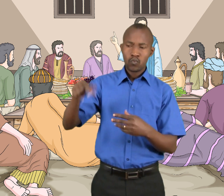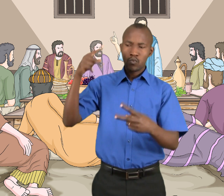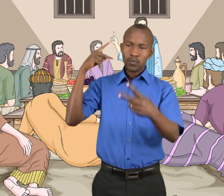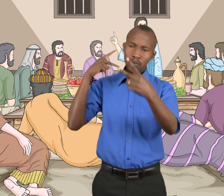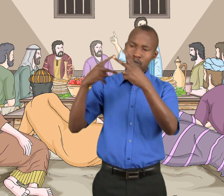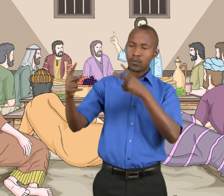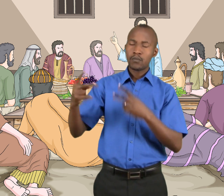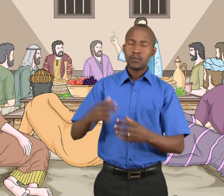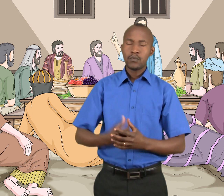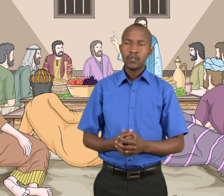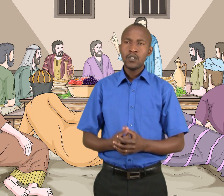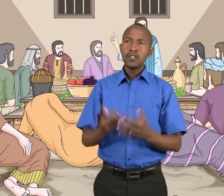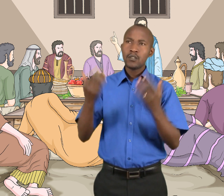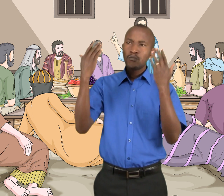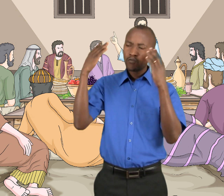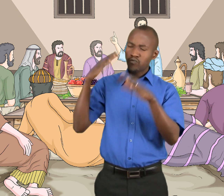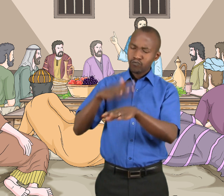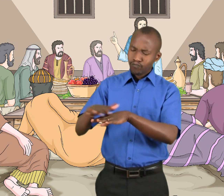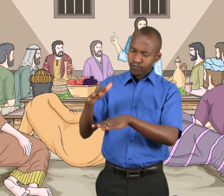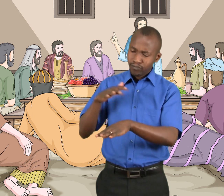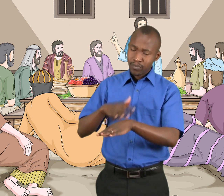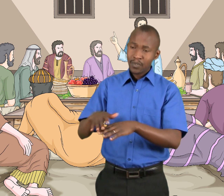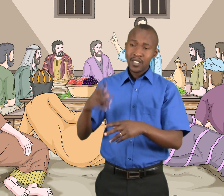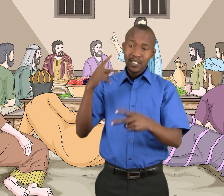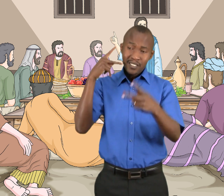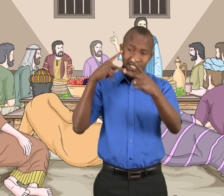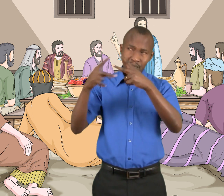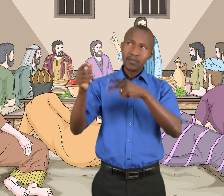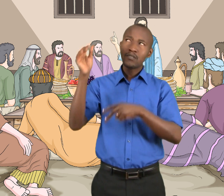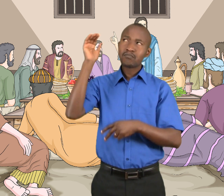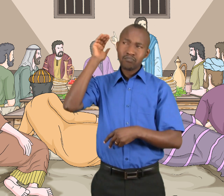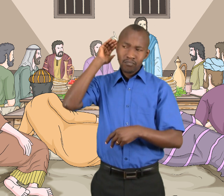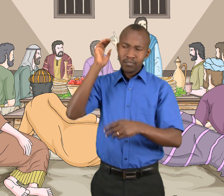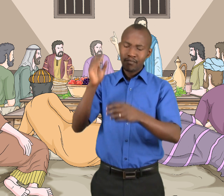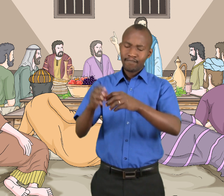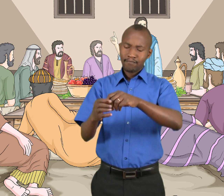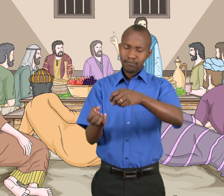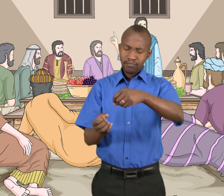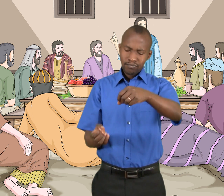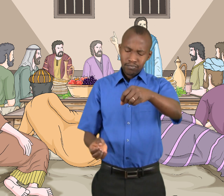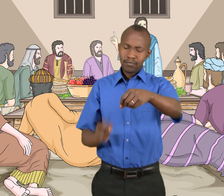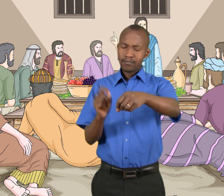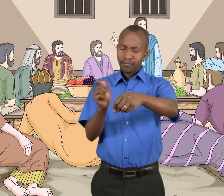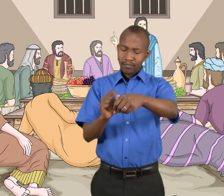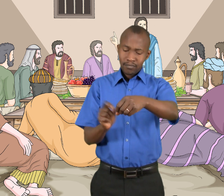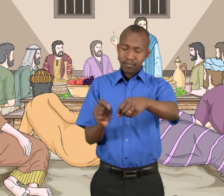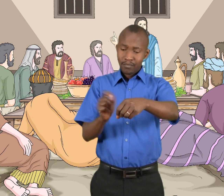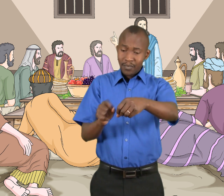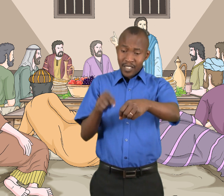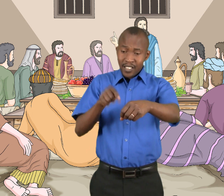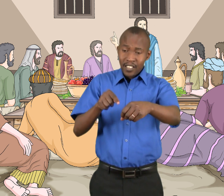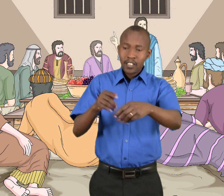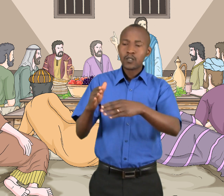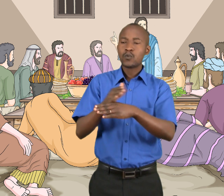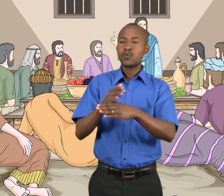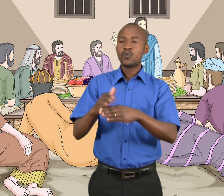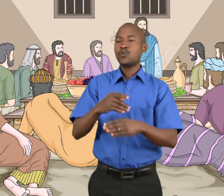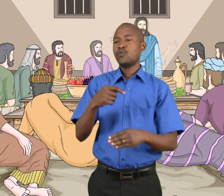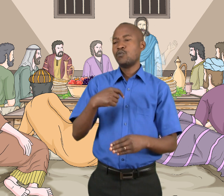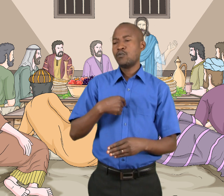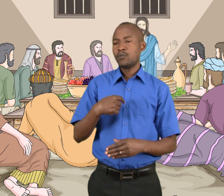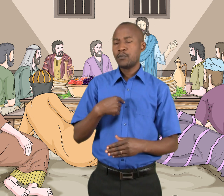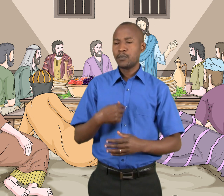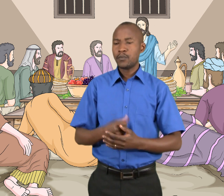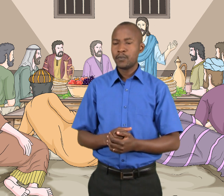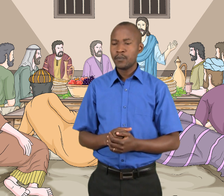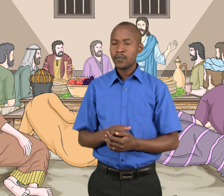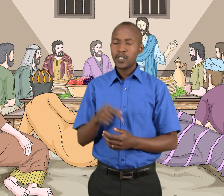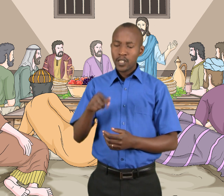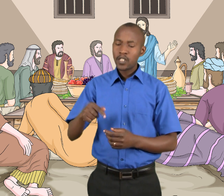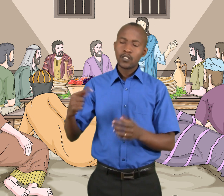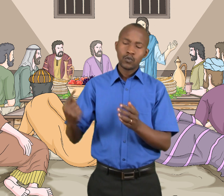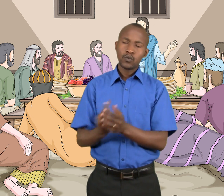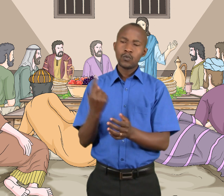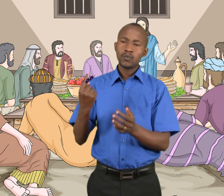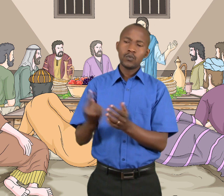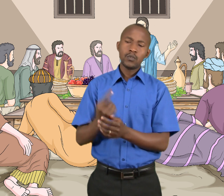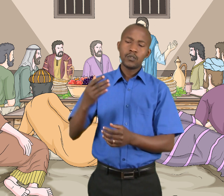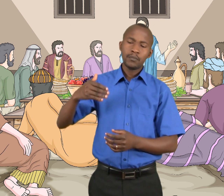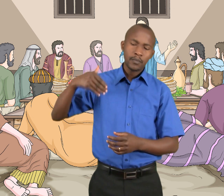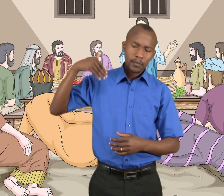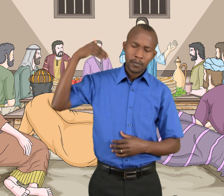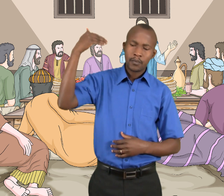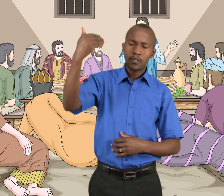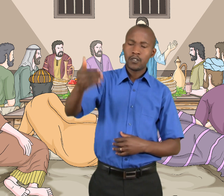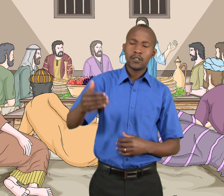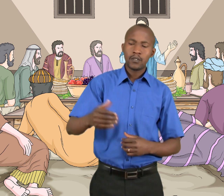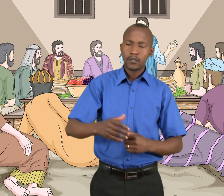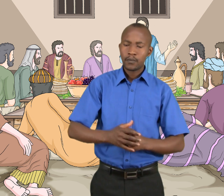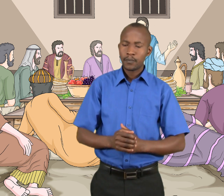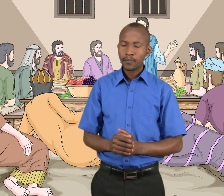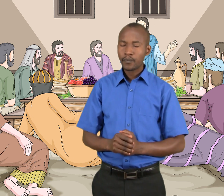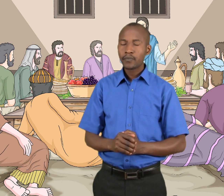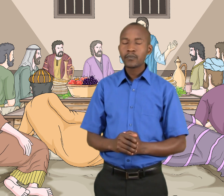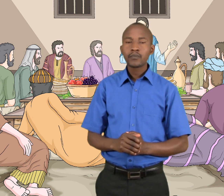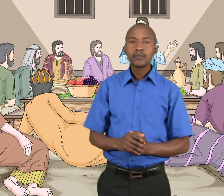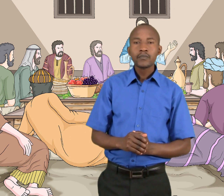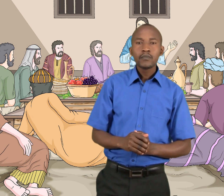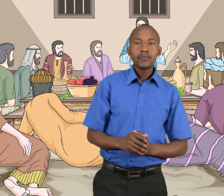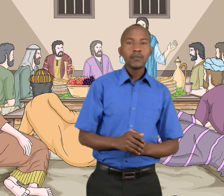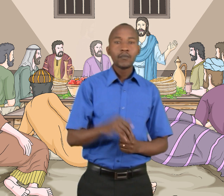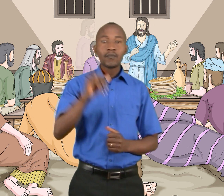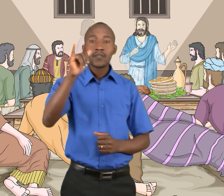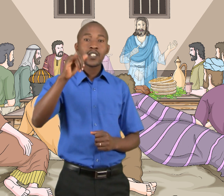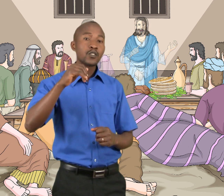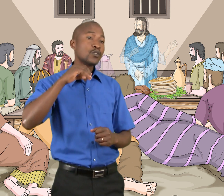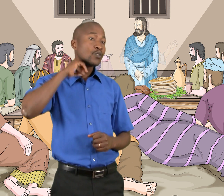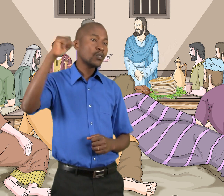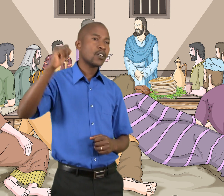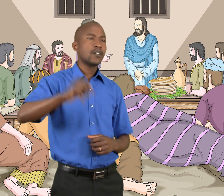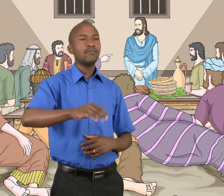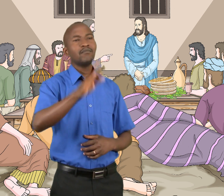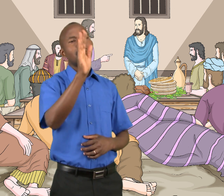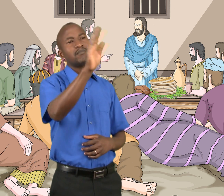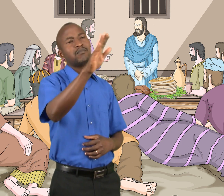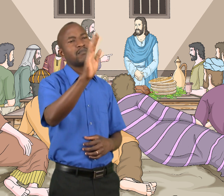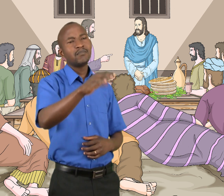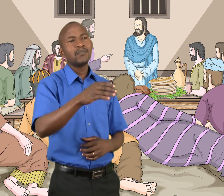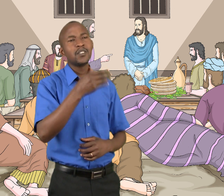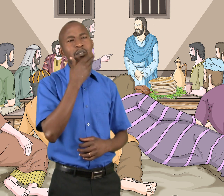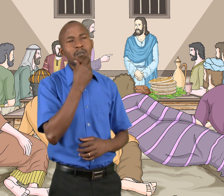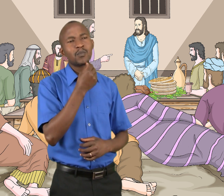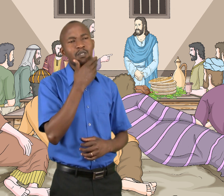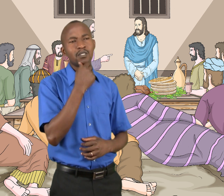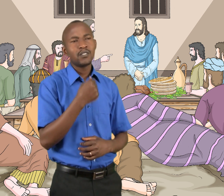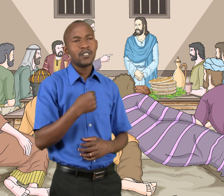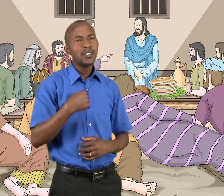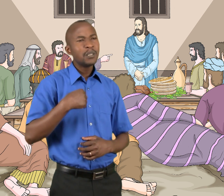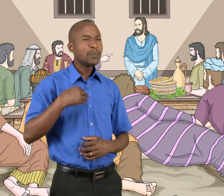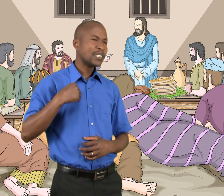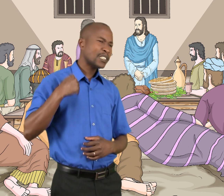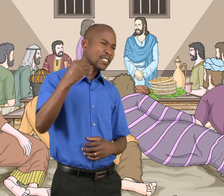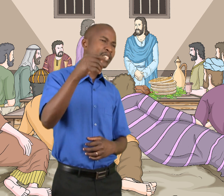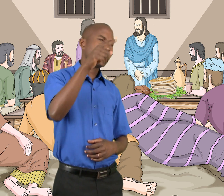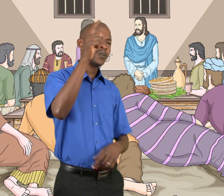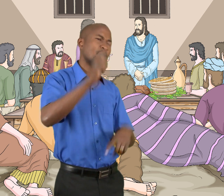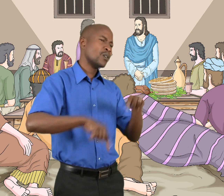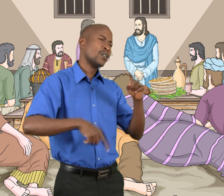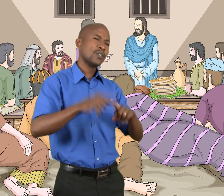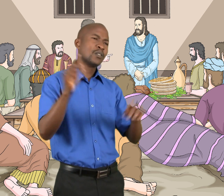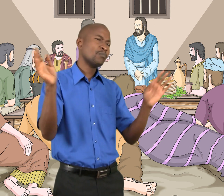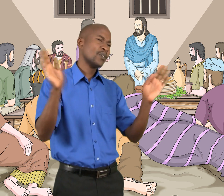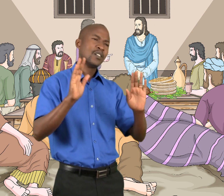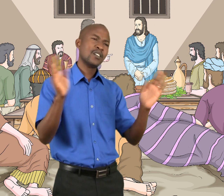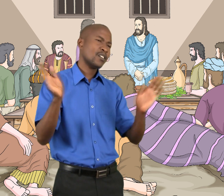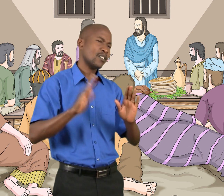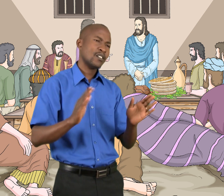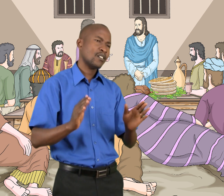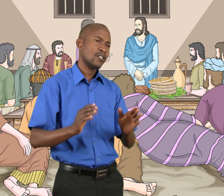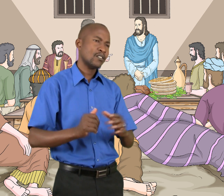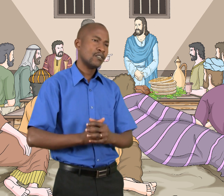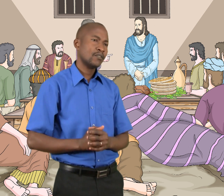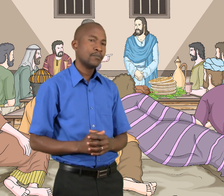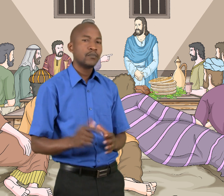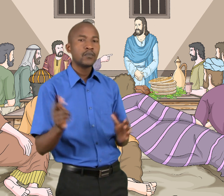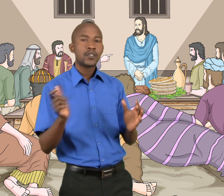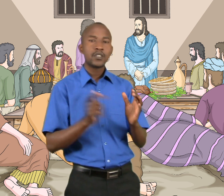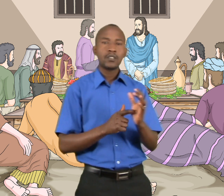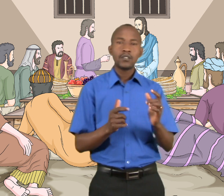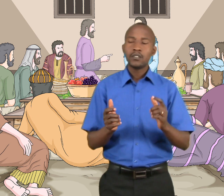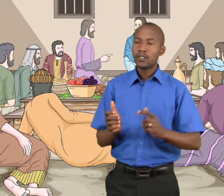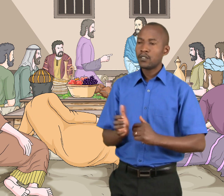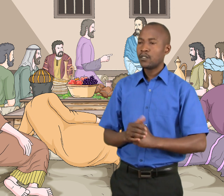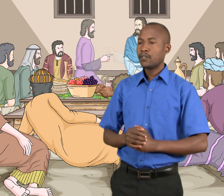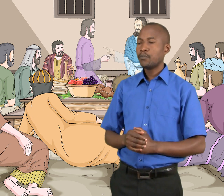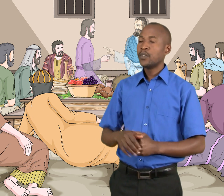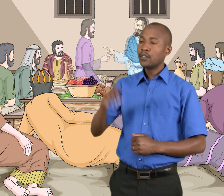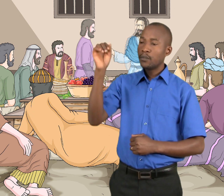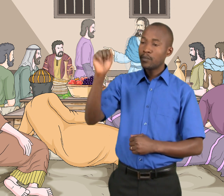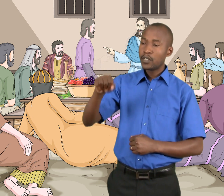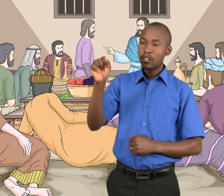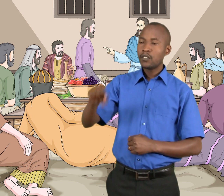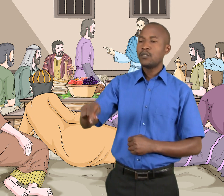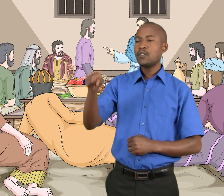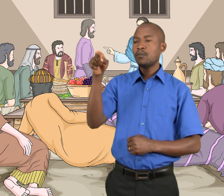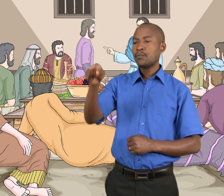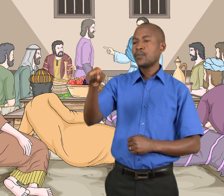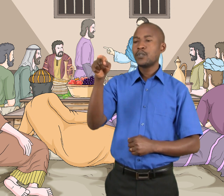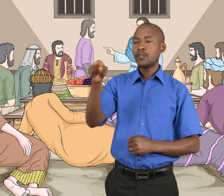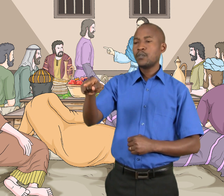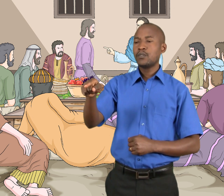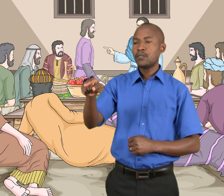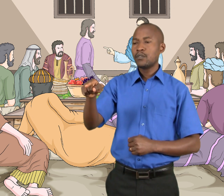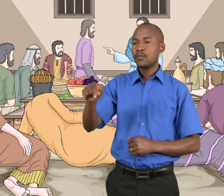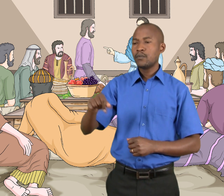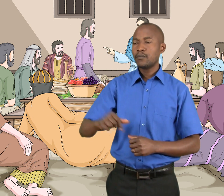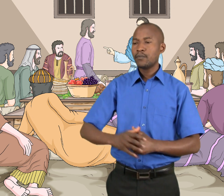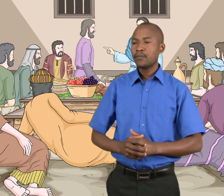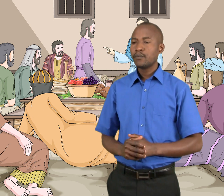It would be better for him if he had not been born.” Then Judas, who would betray Him, said, “Surely not I, Rabbi?”